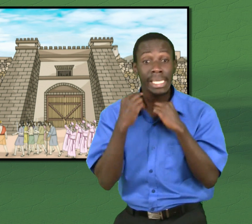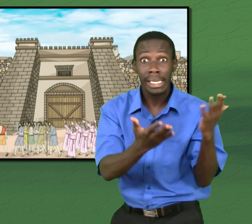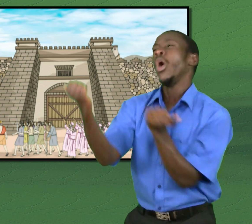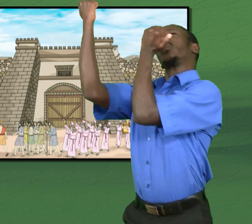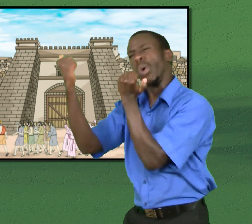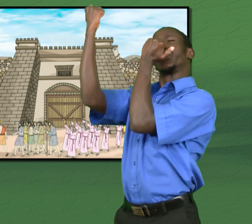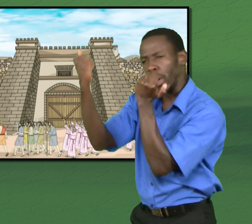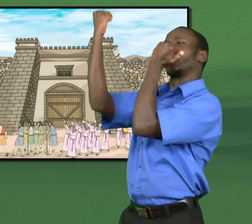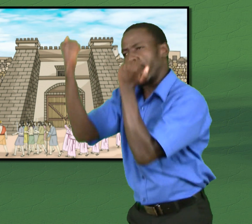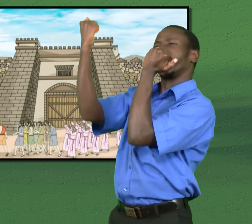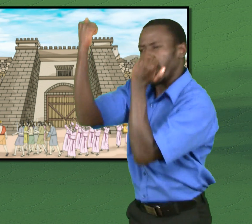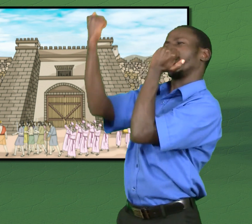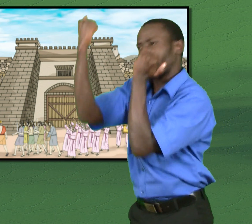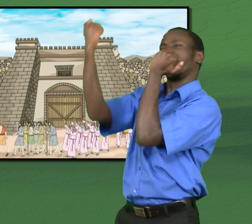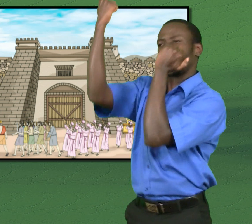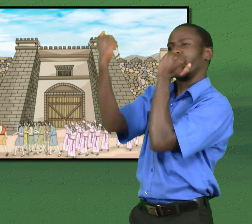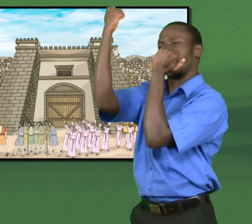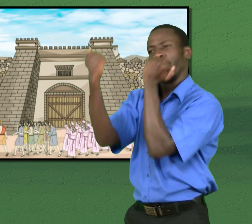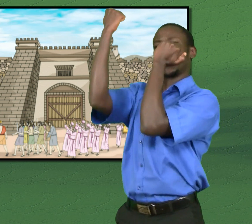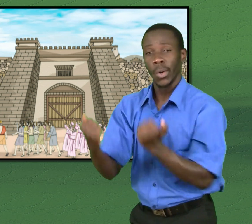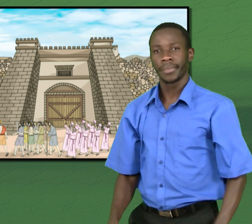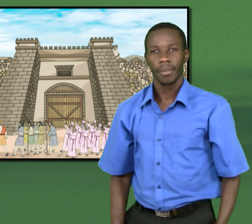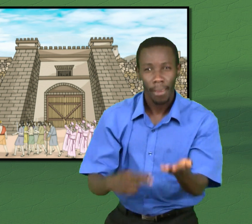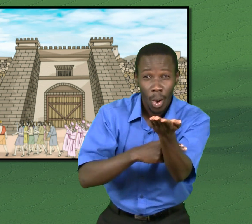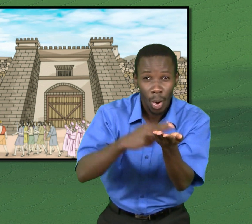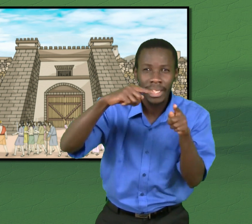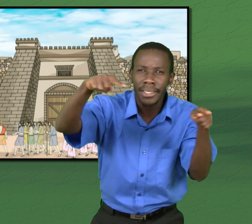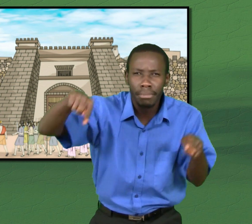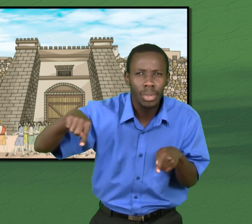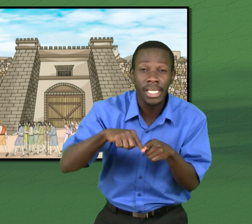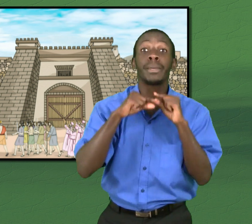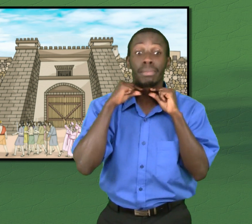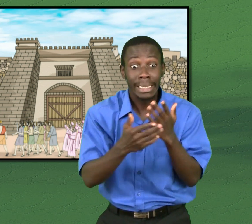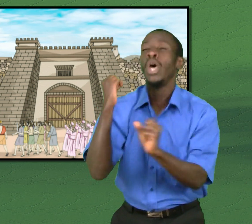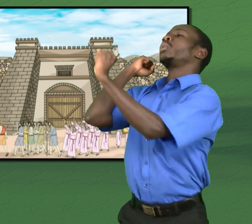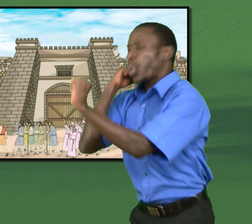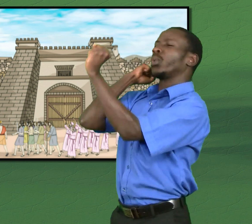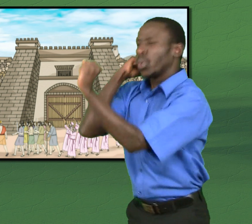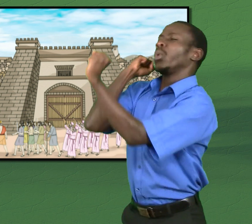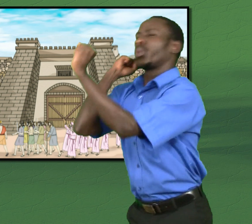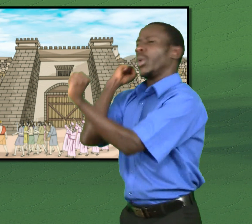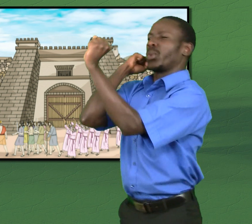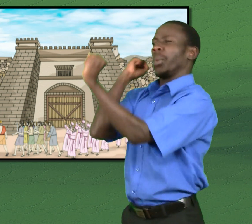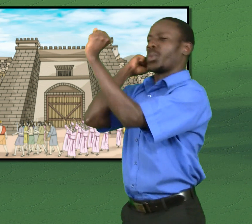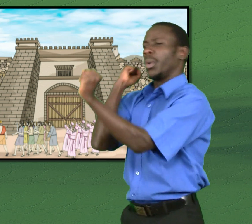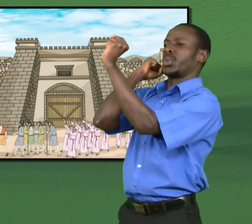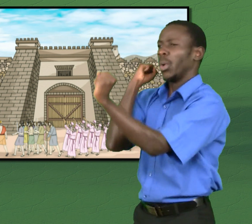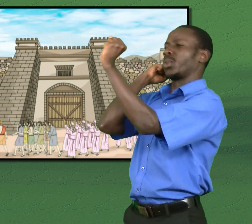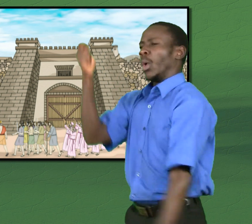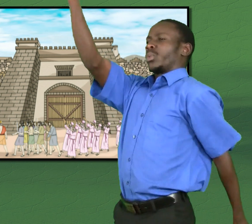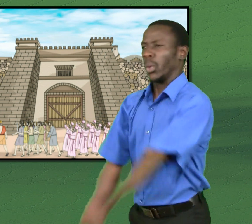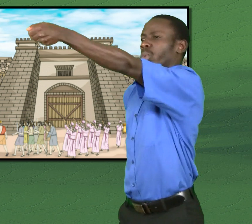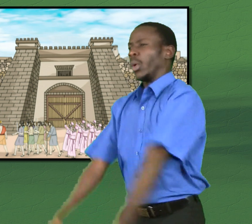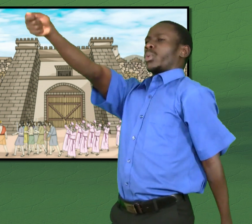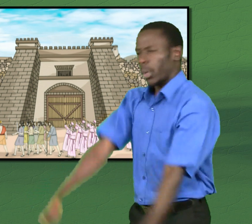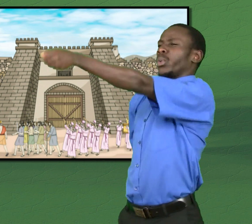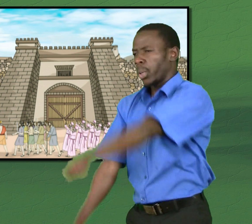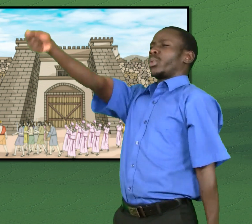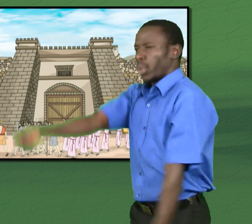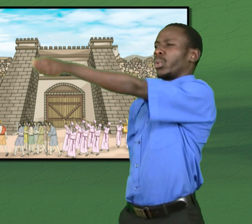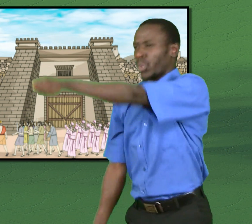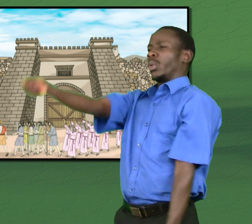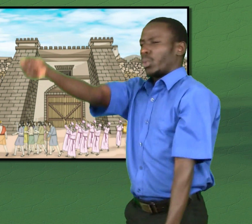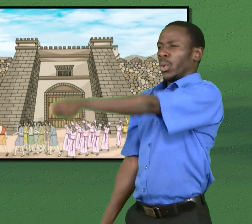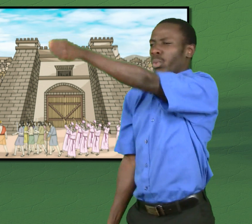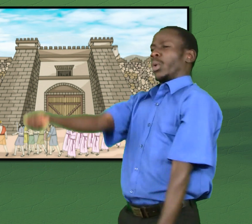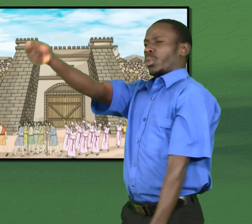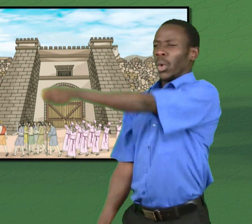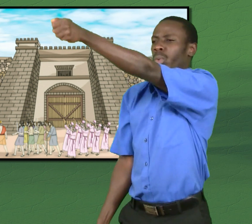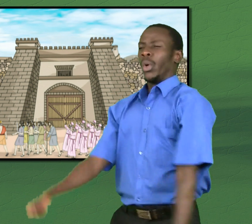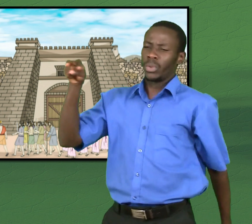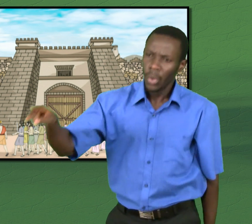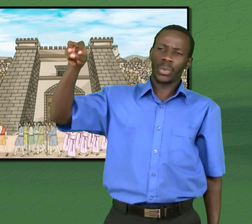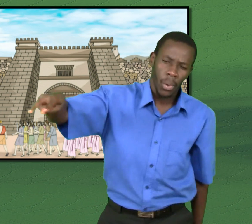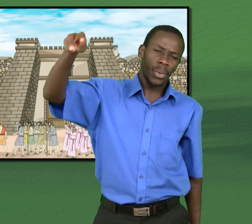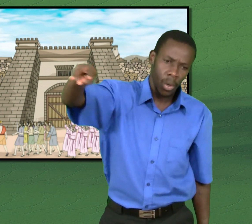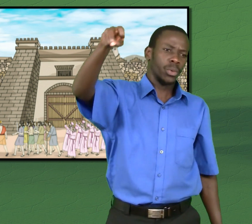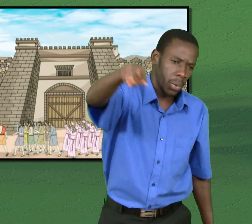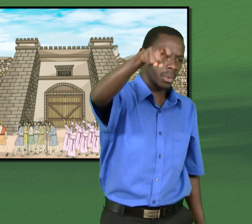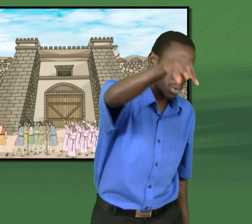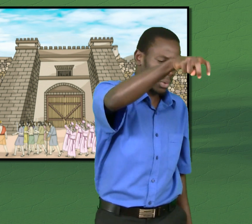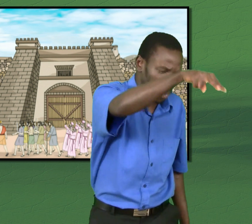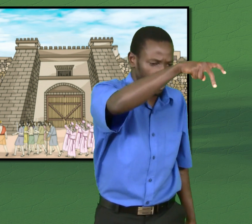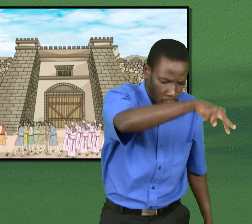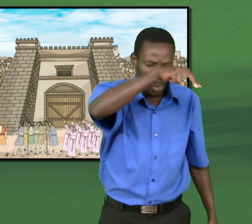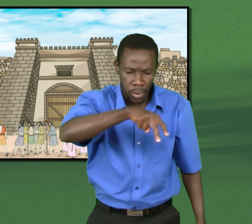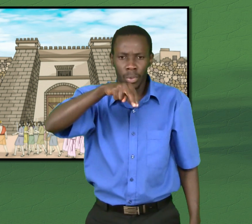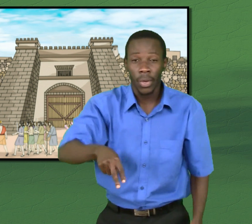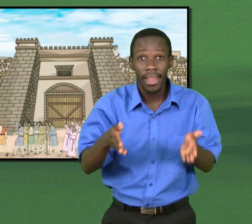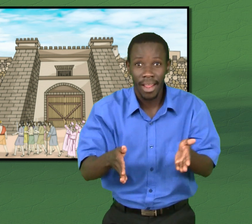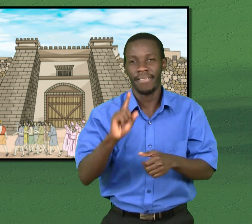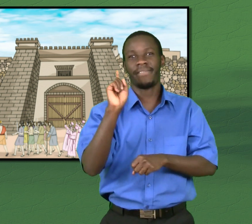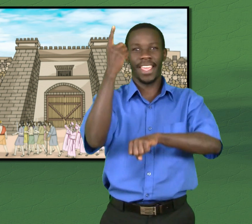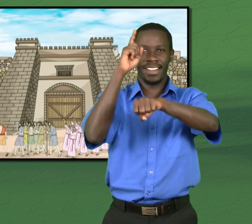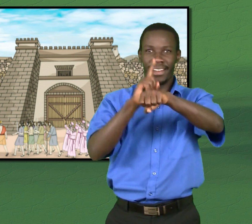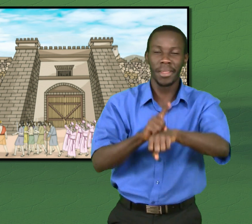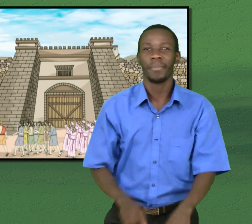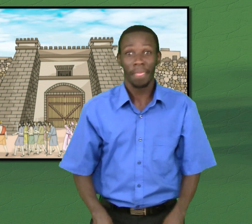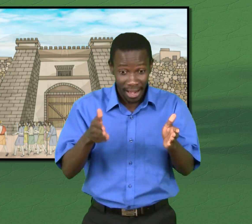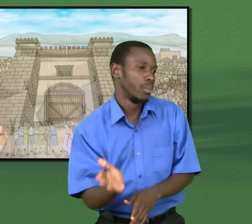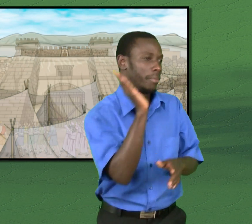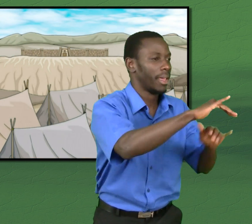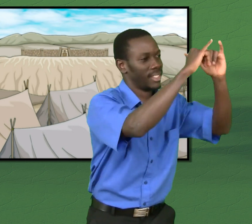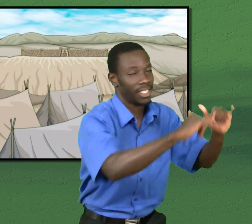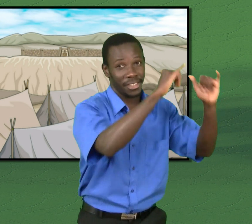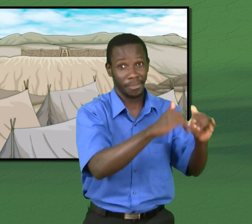Then you are to shout!” So he had the ark of the LORD carried around the city, circling it once.